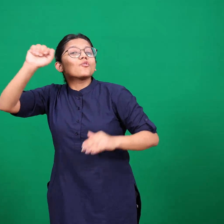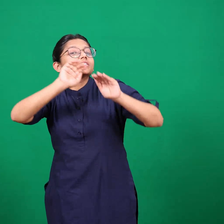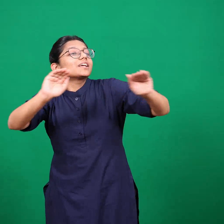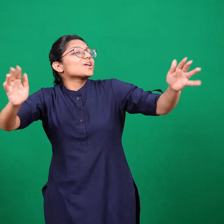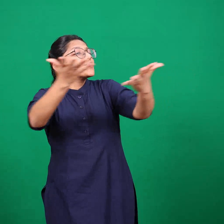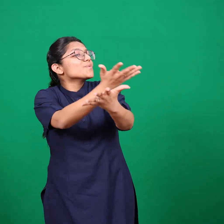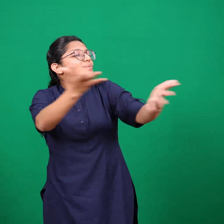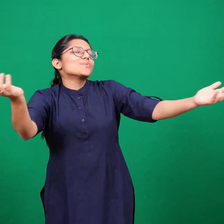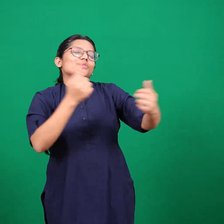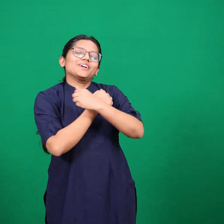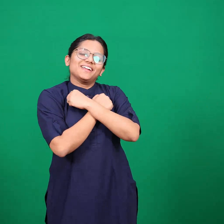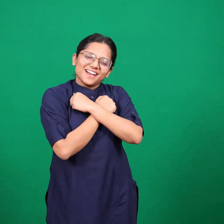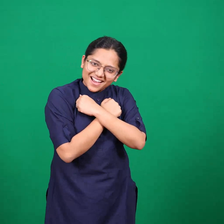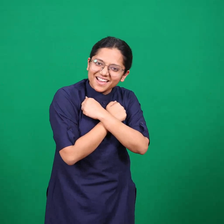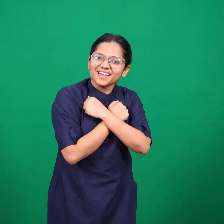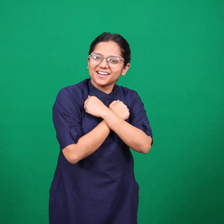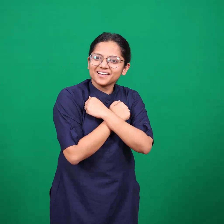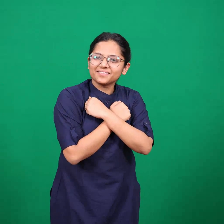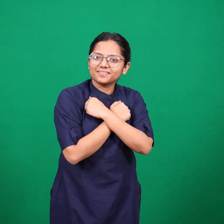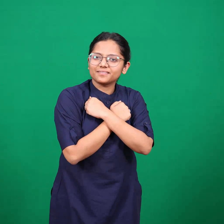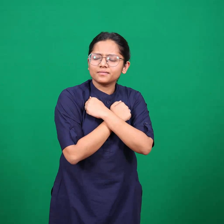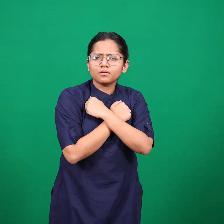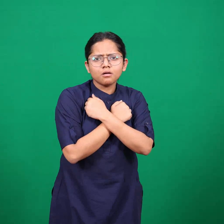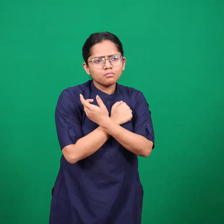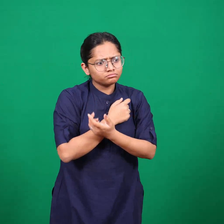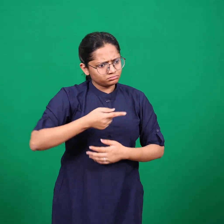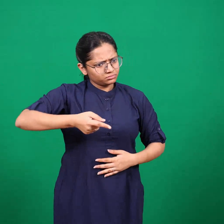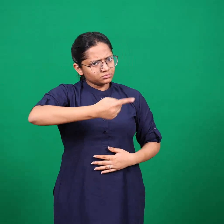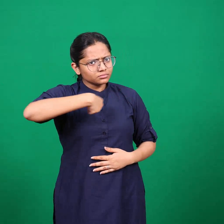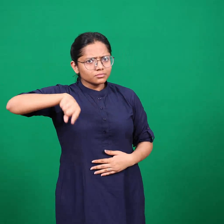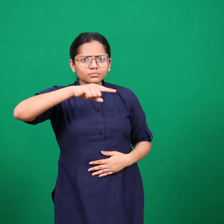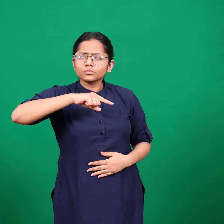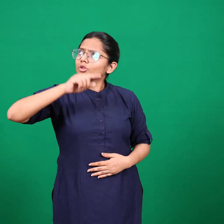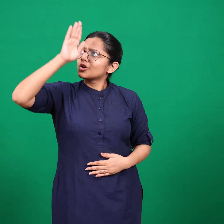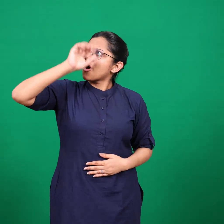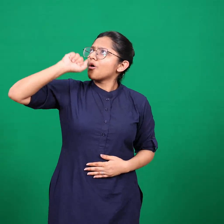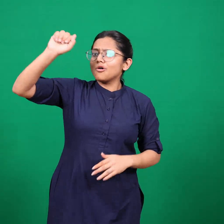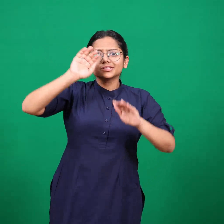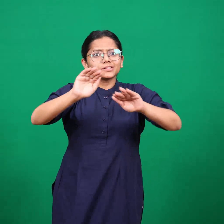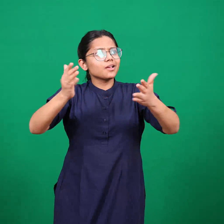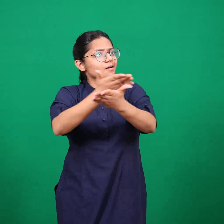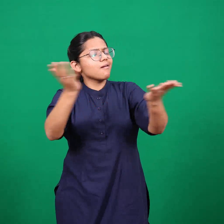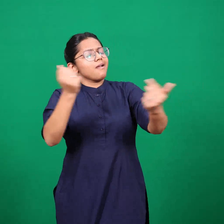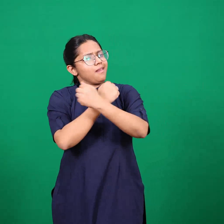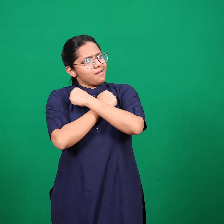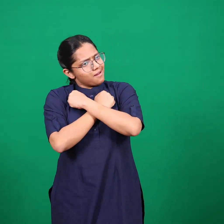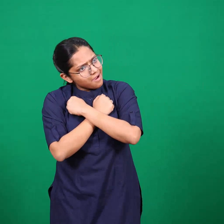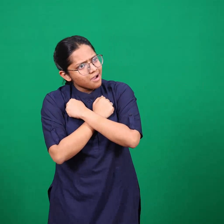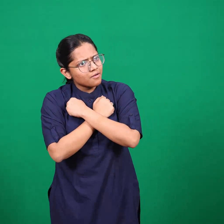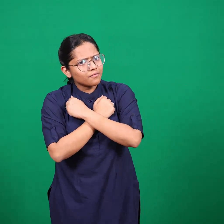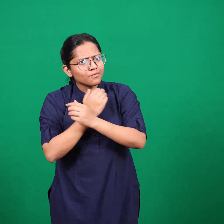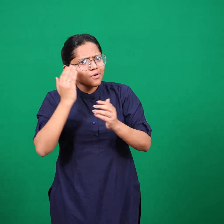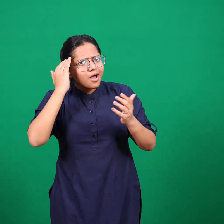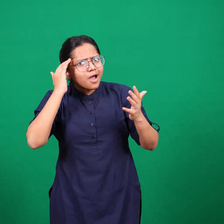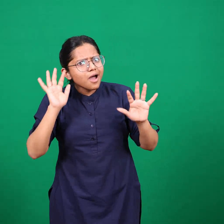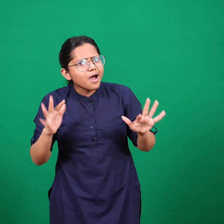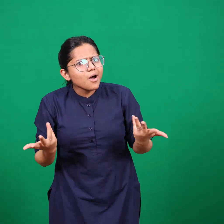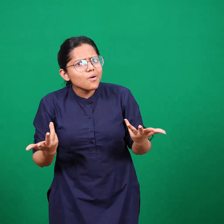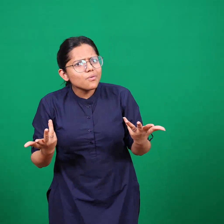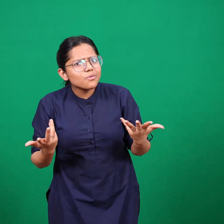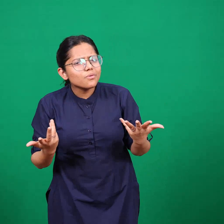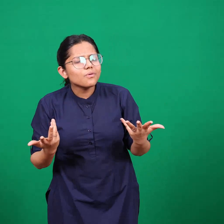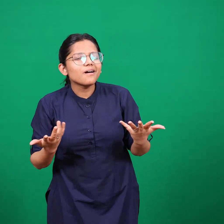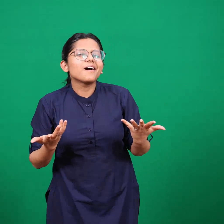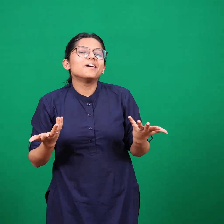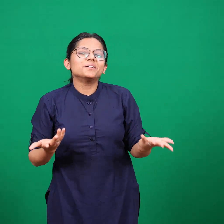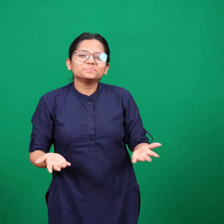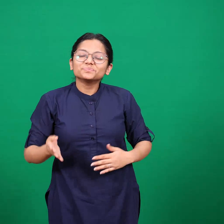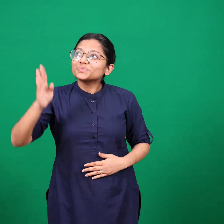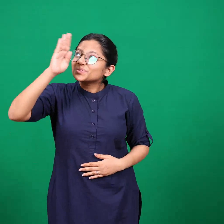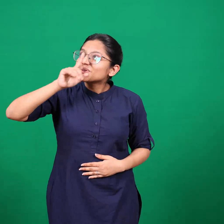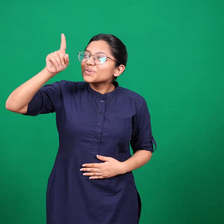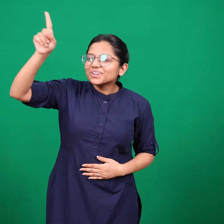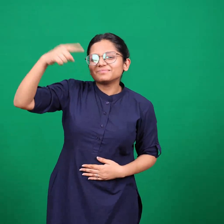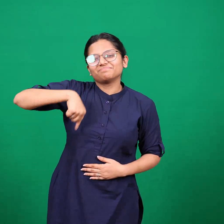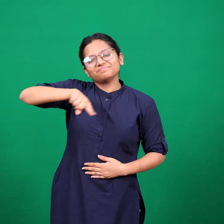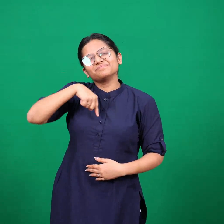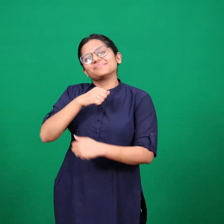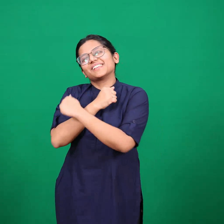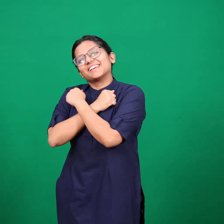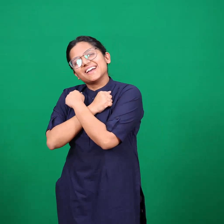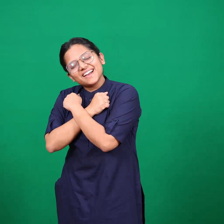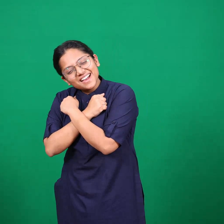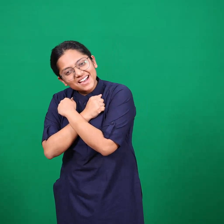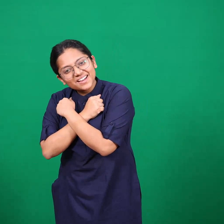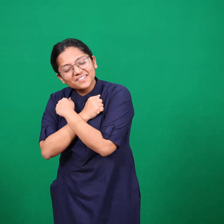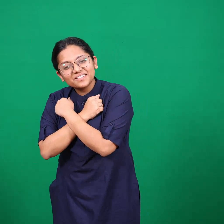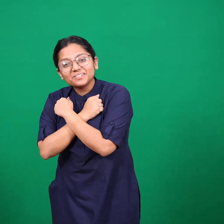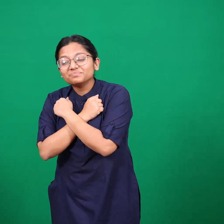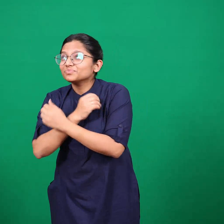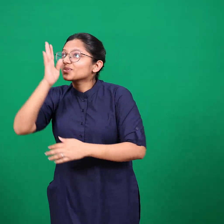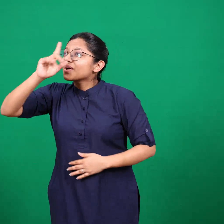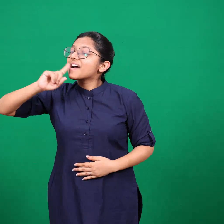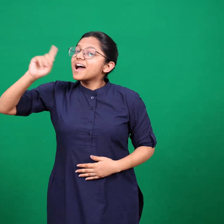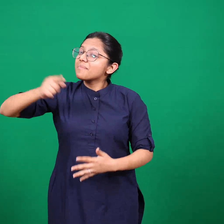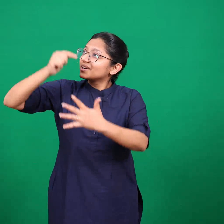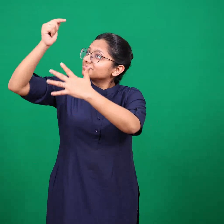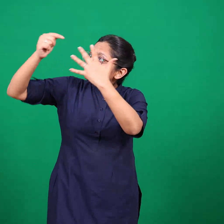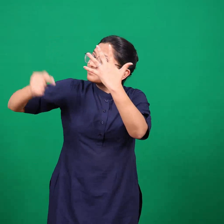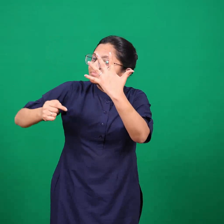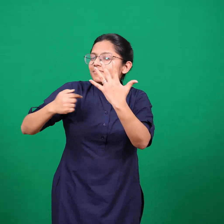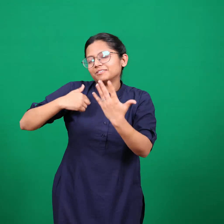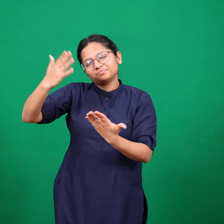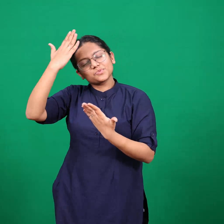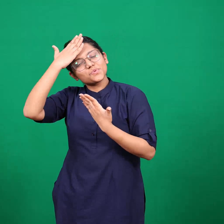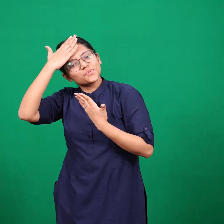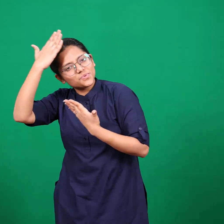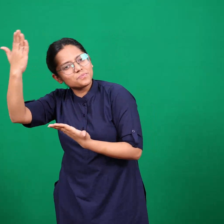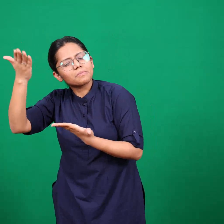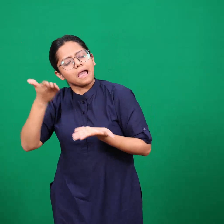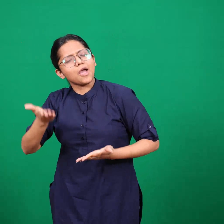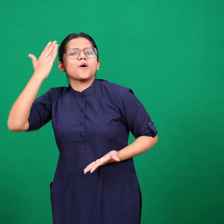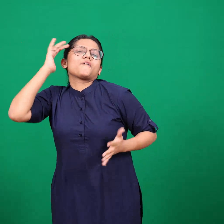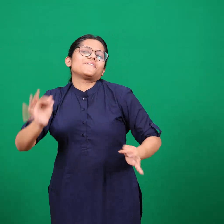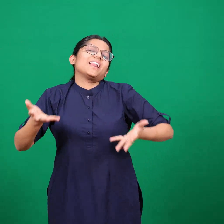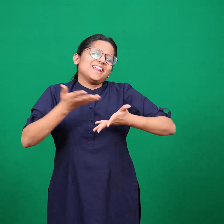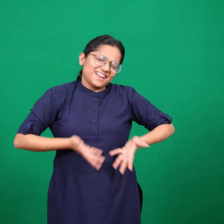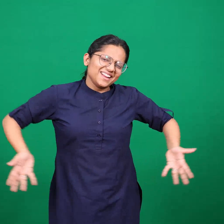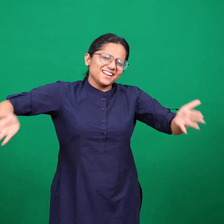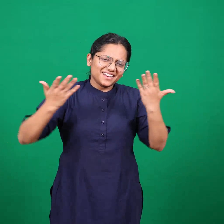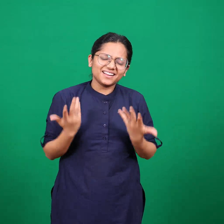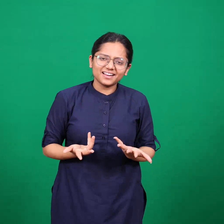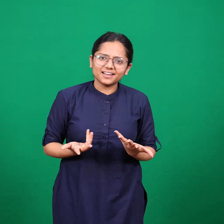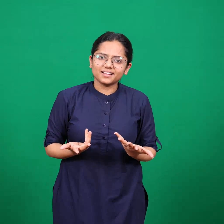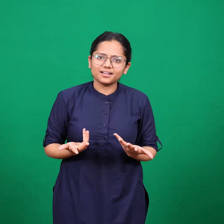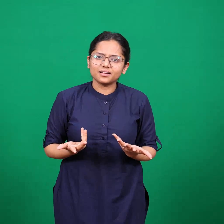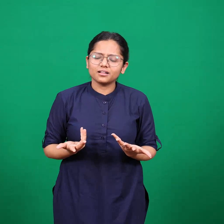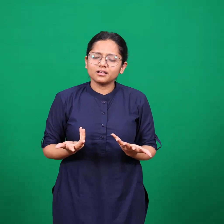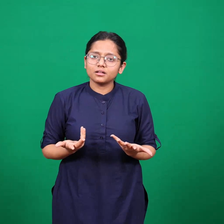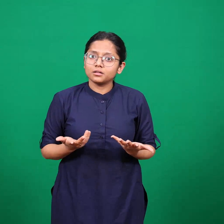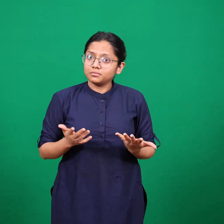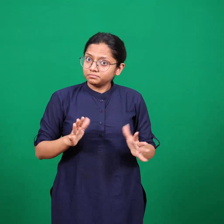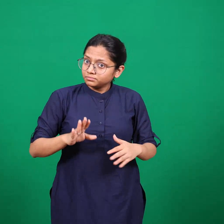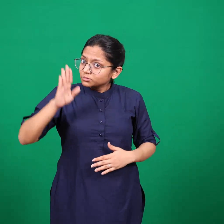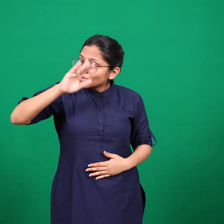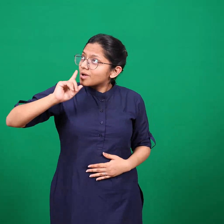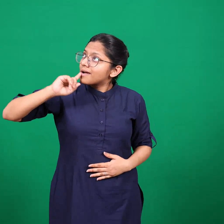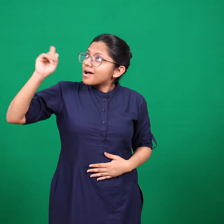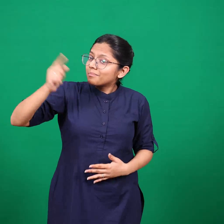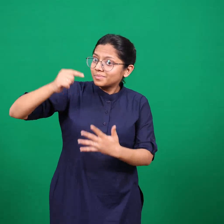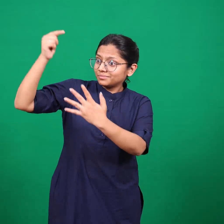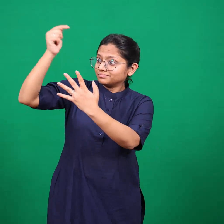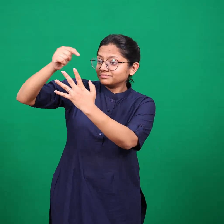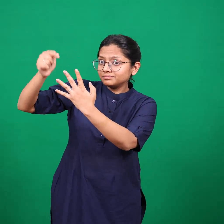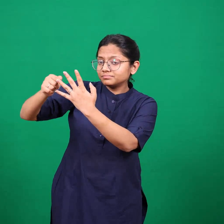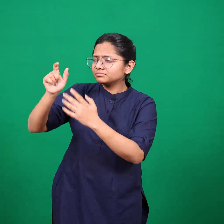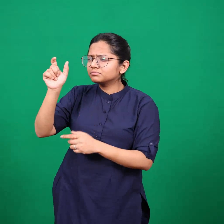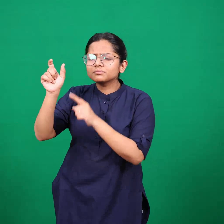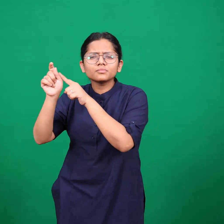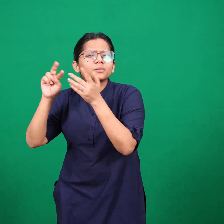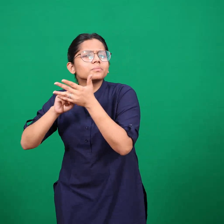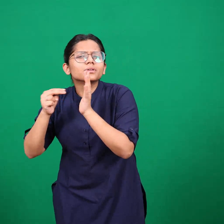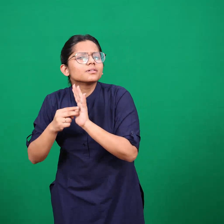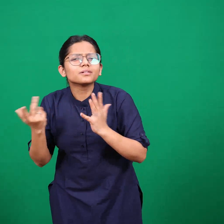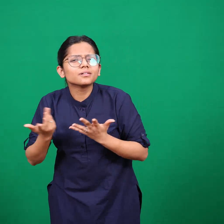By this we know that we love the children of God: when we love God and keep His commandments.